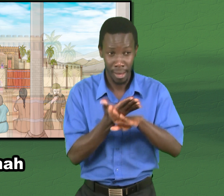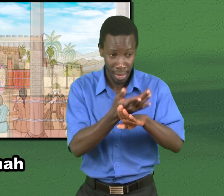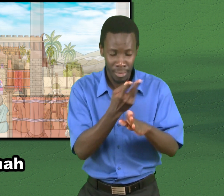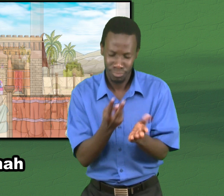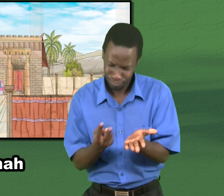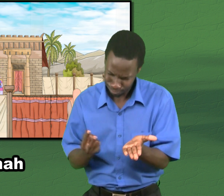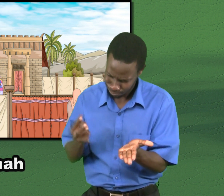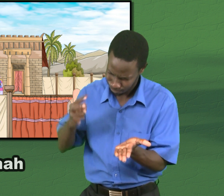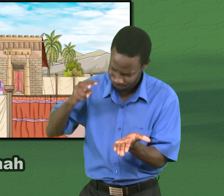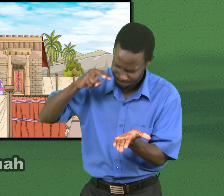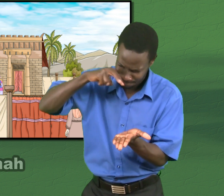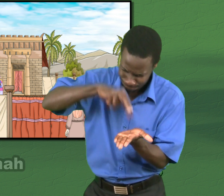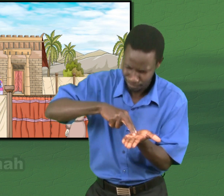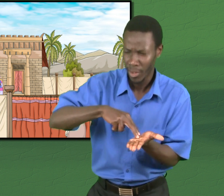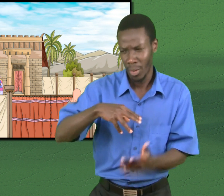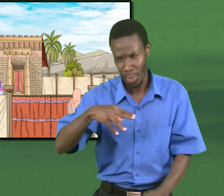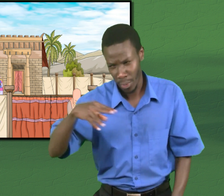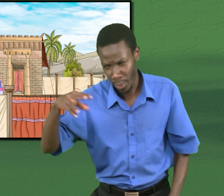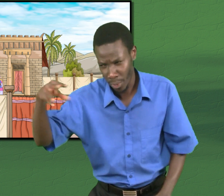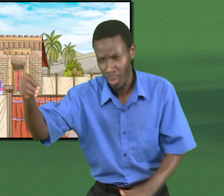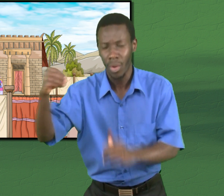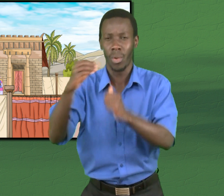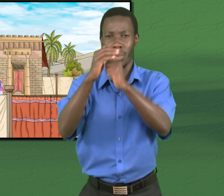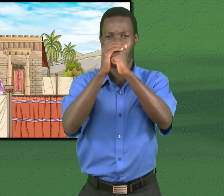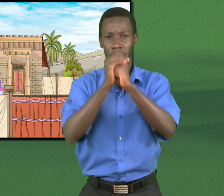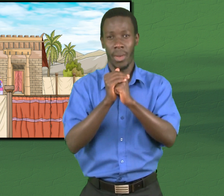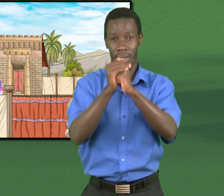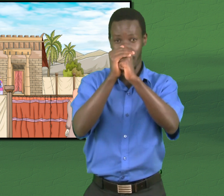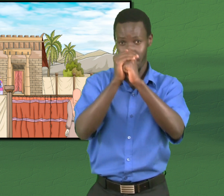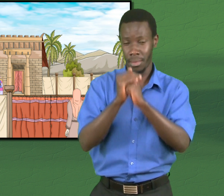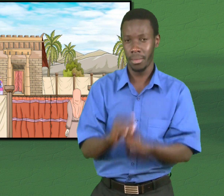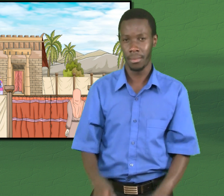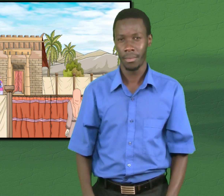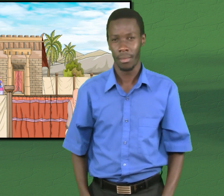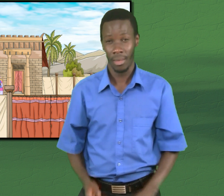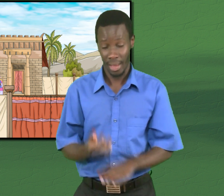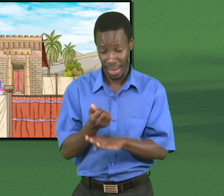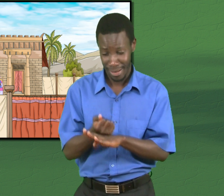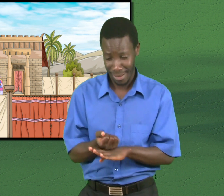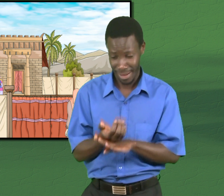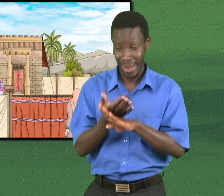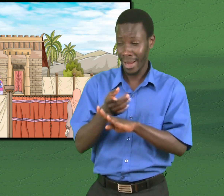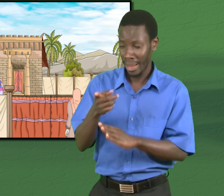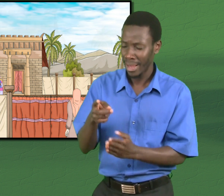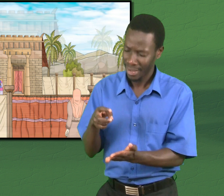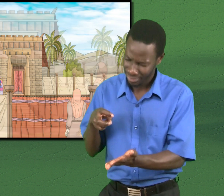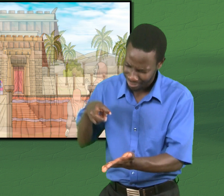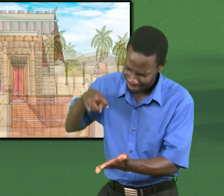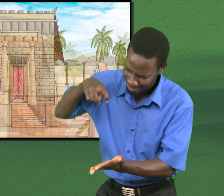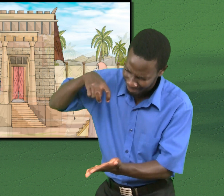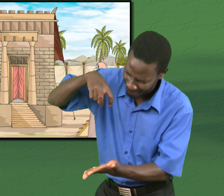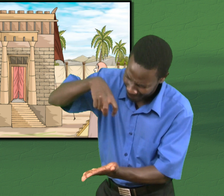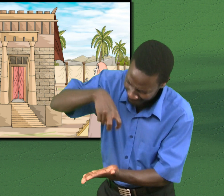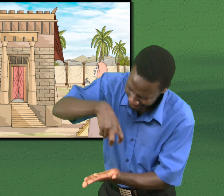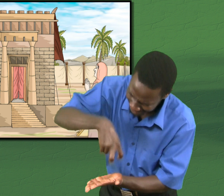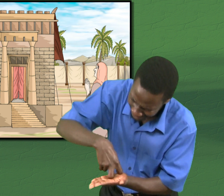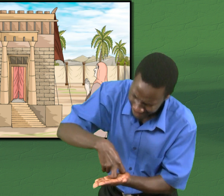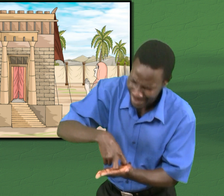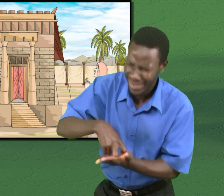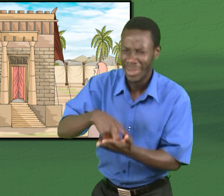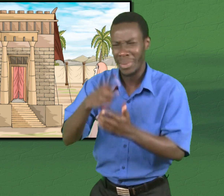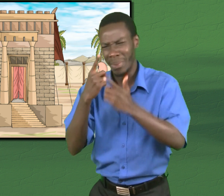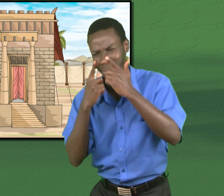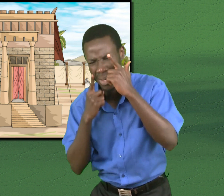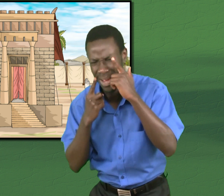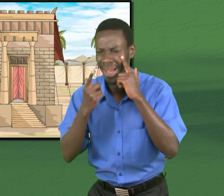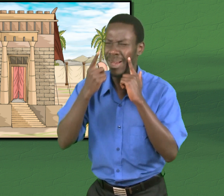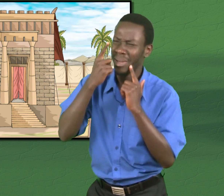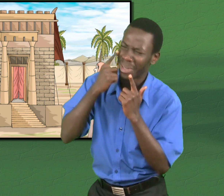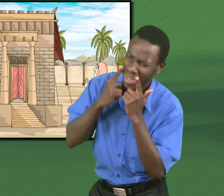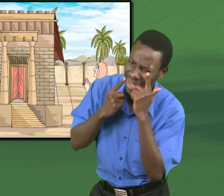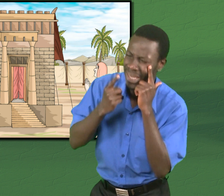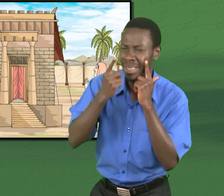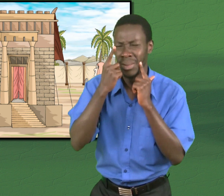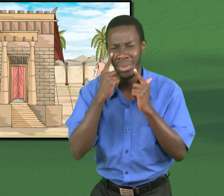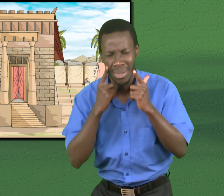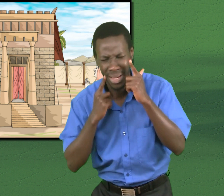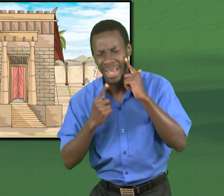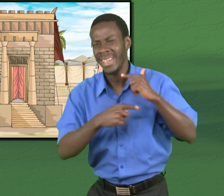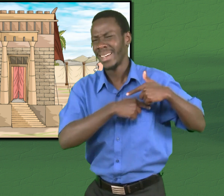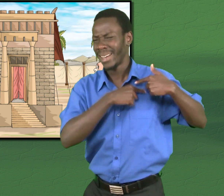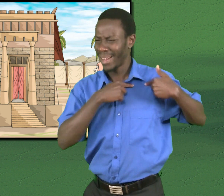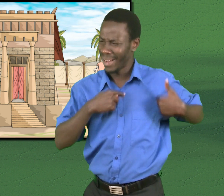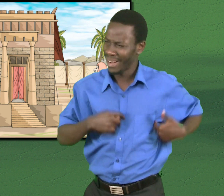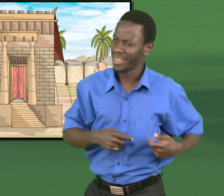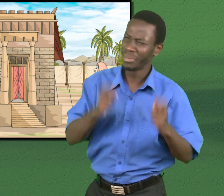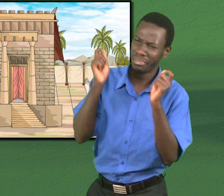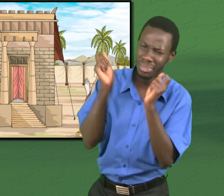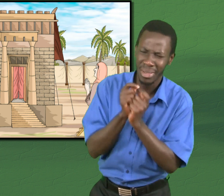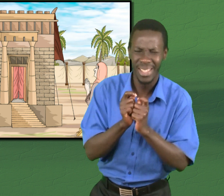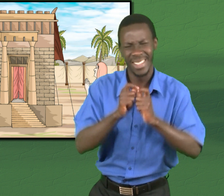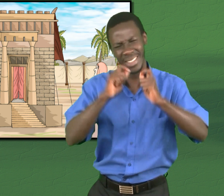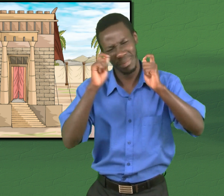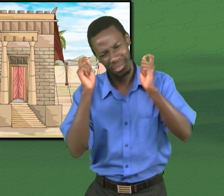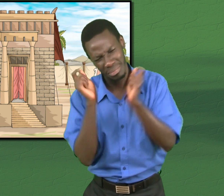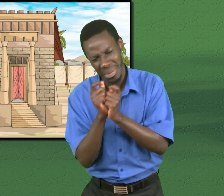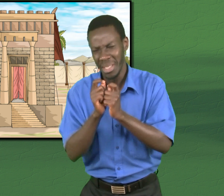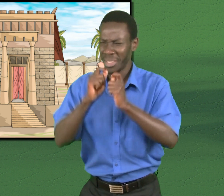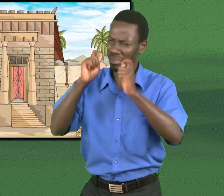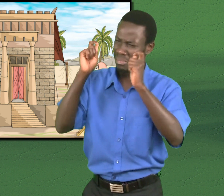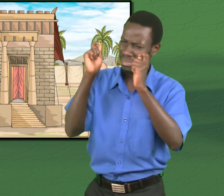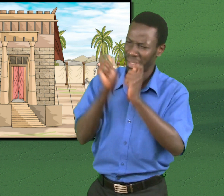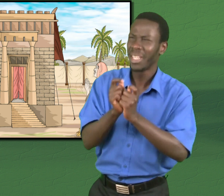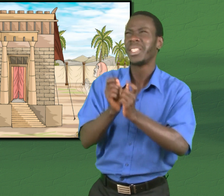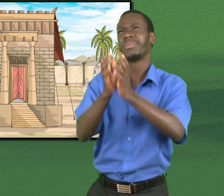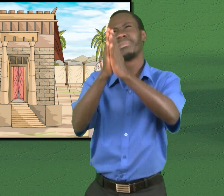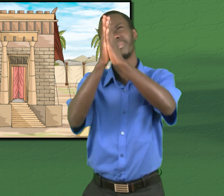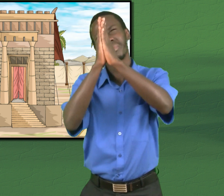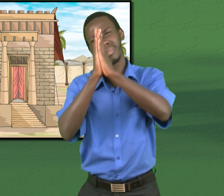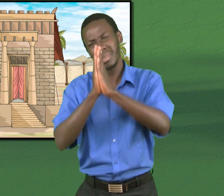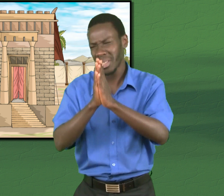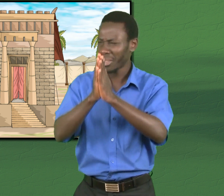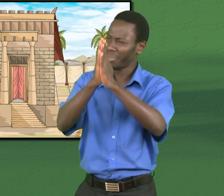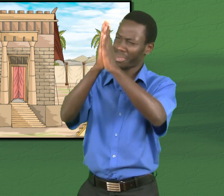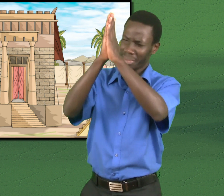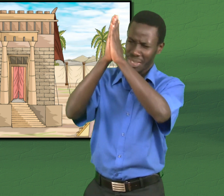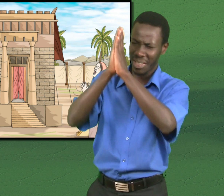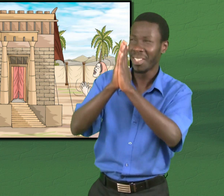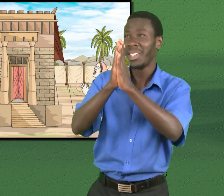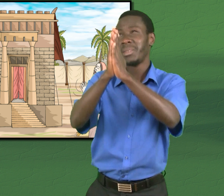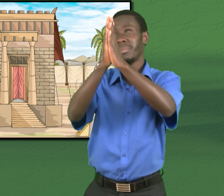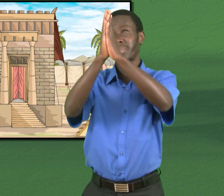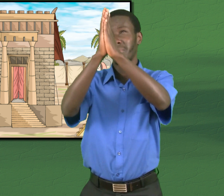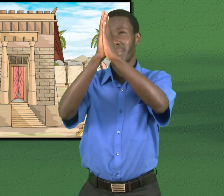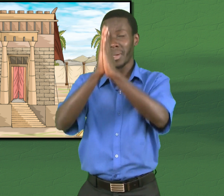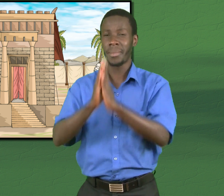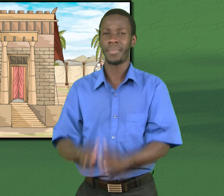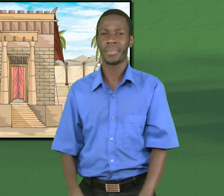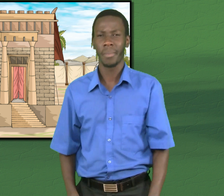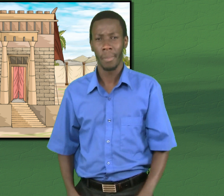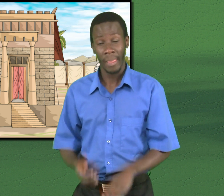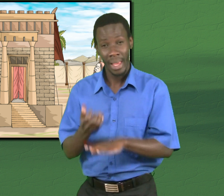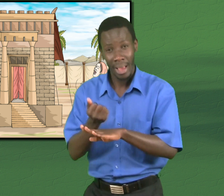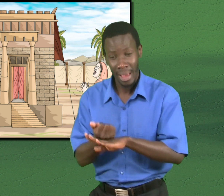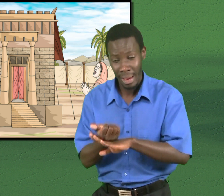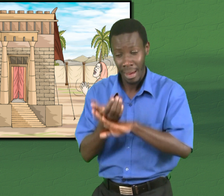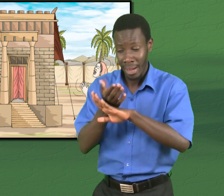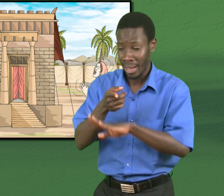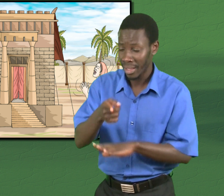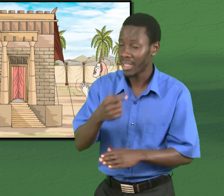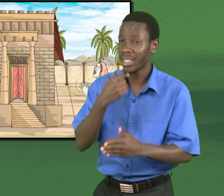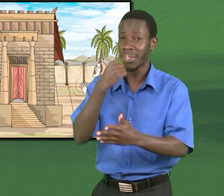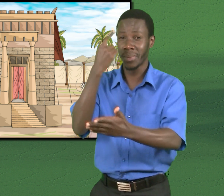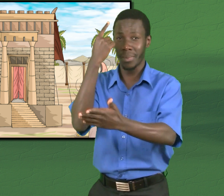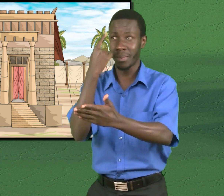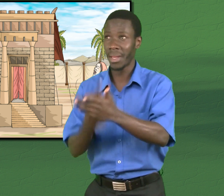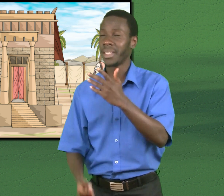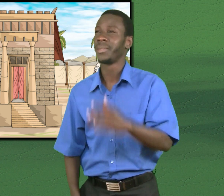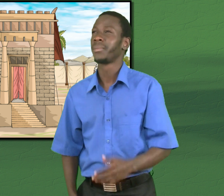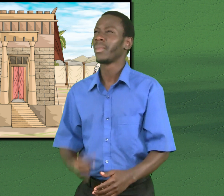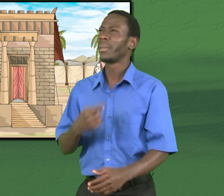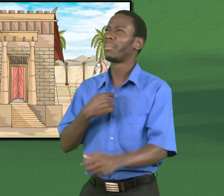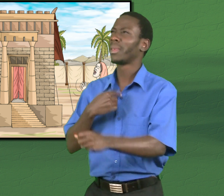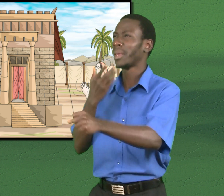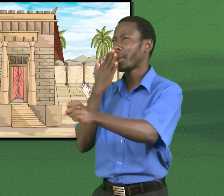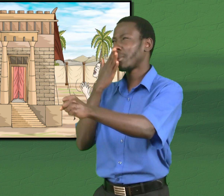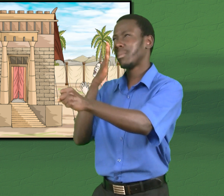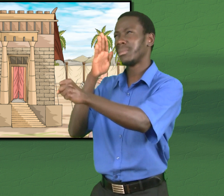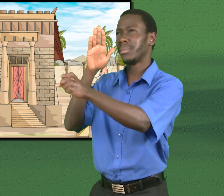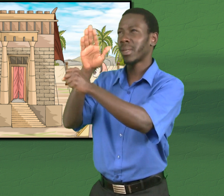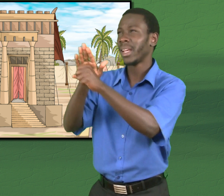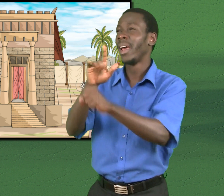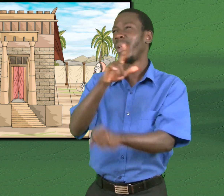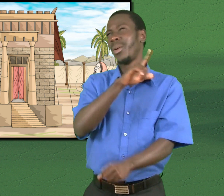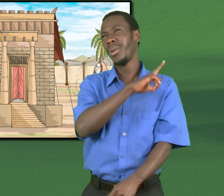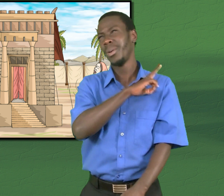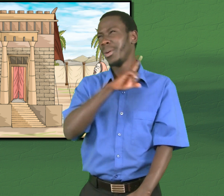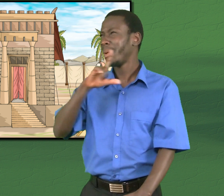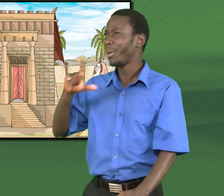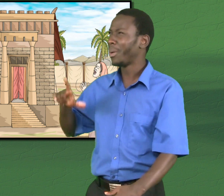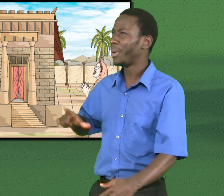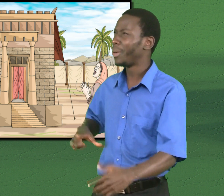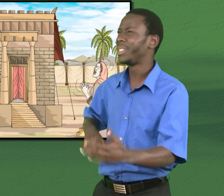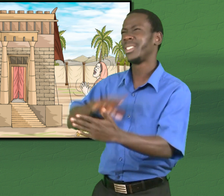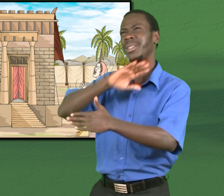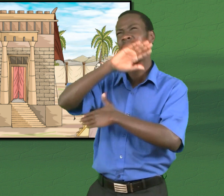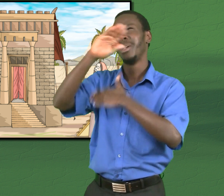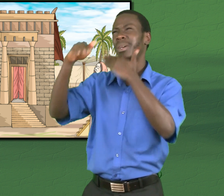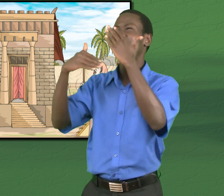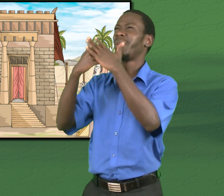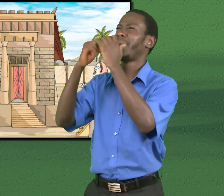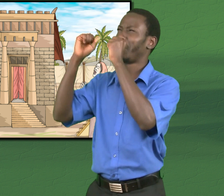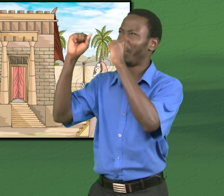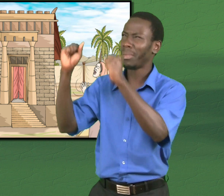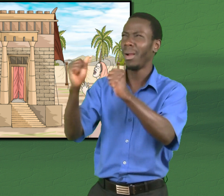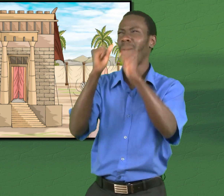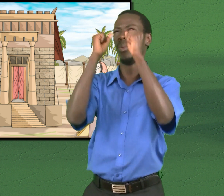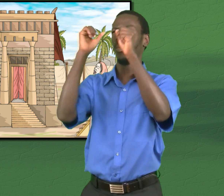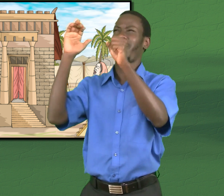In her bitter distress, Hannah prayed to the LORD and wept with many tears.